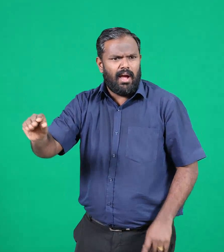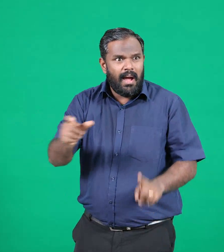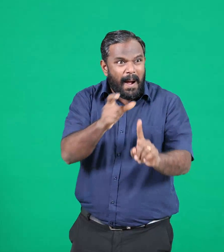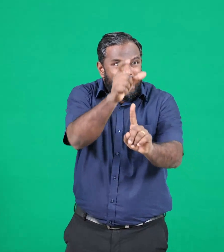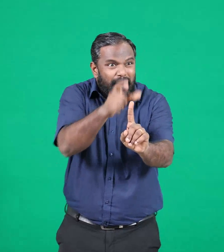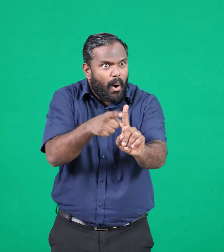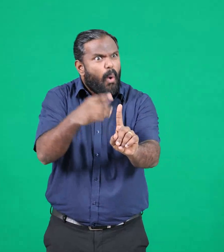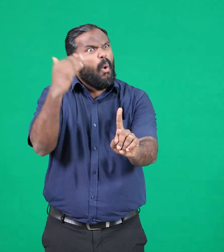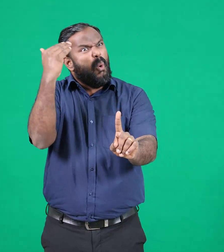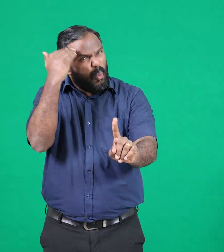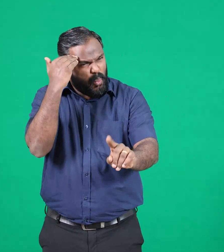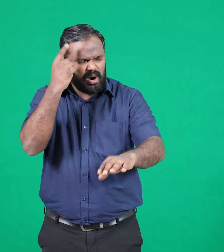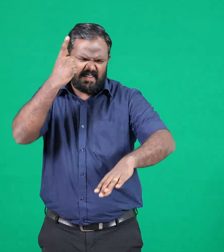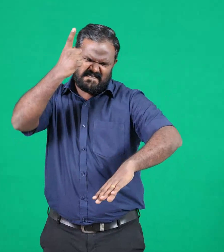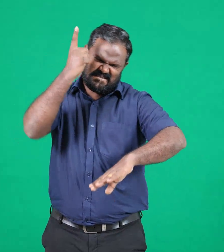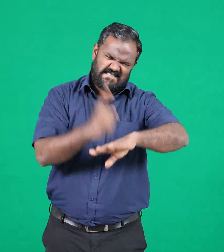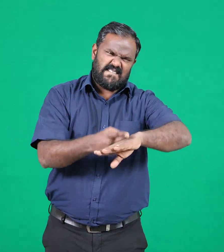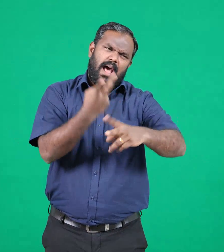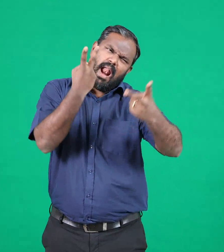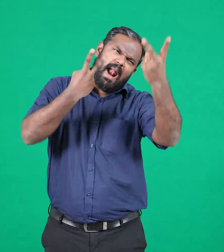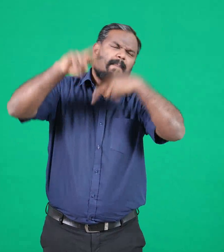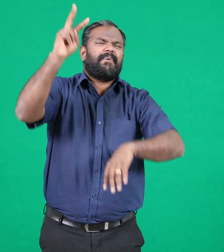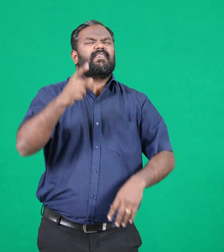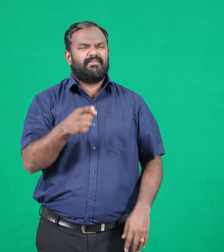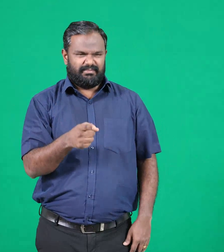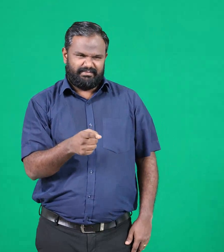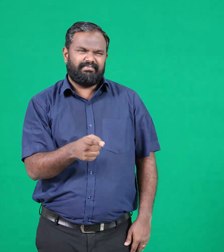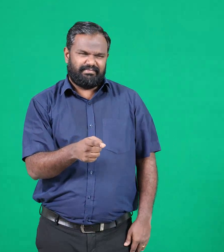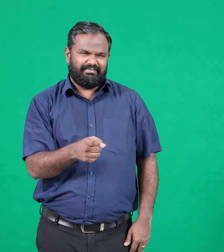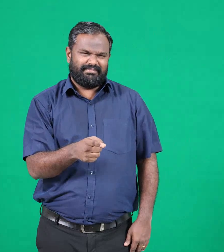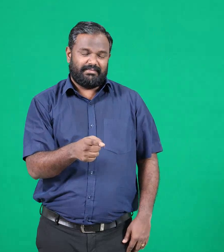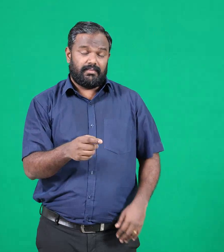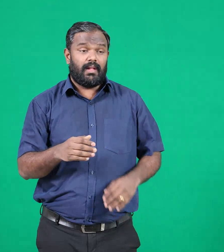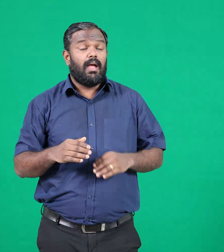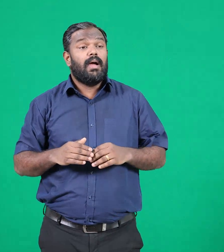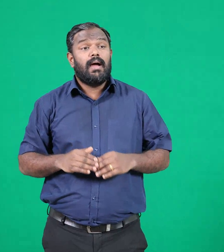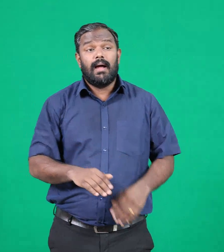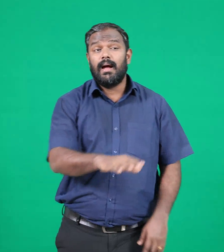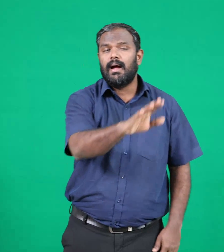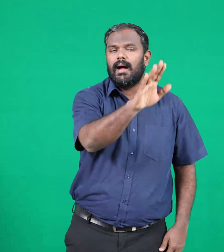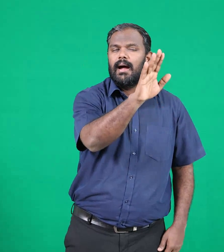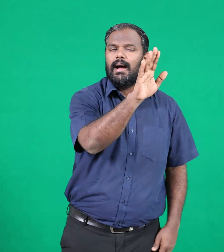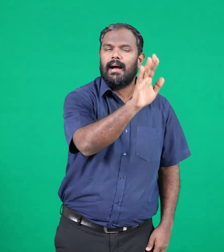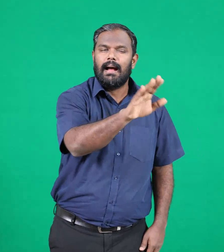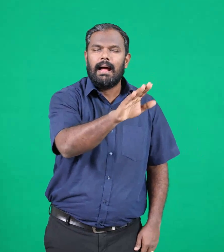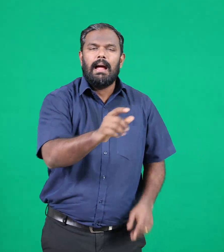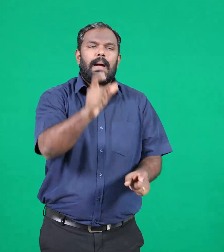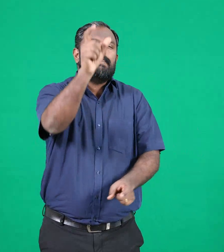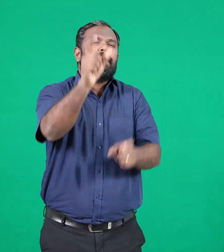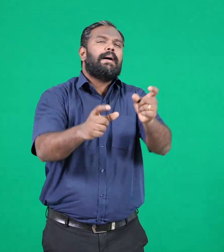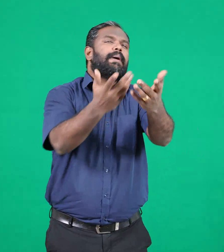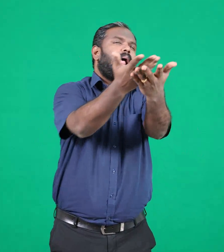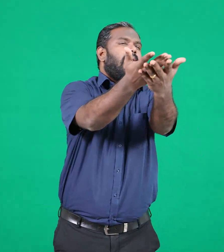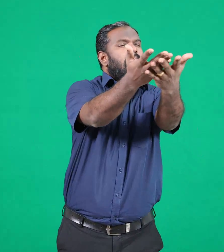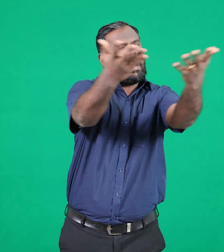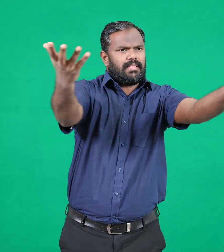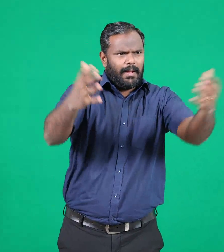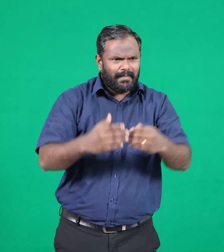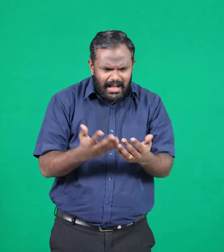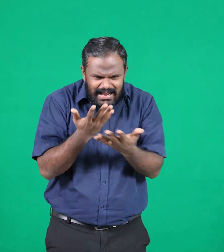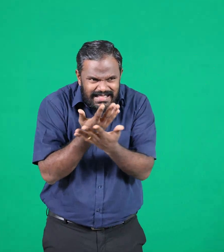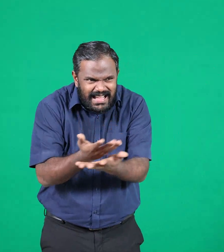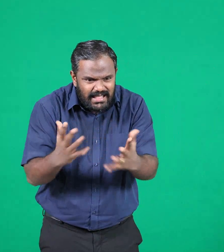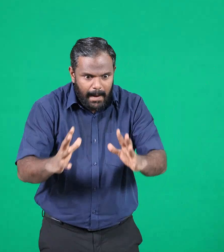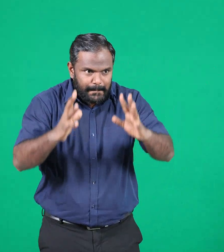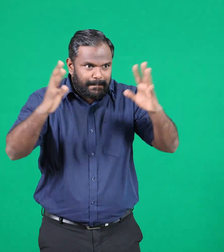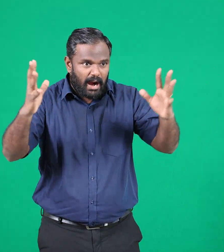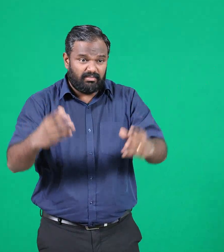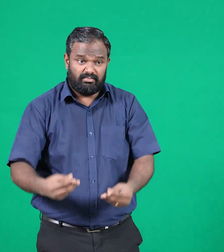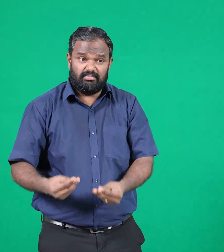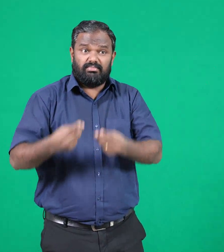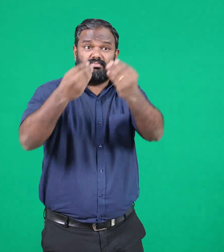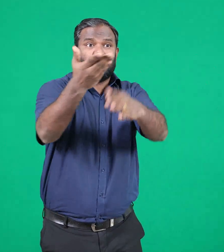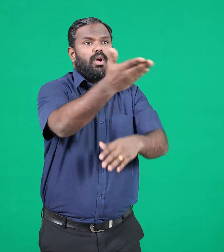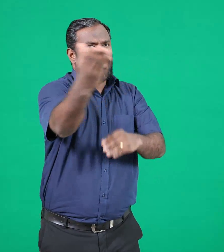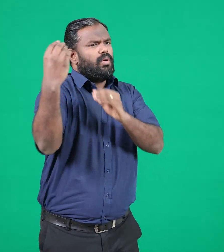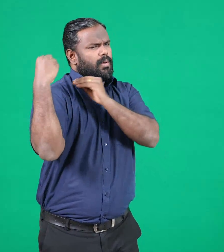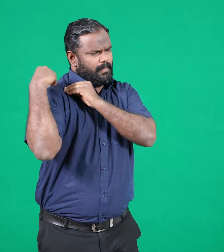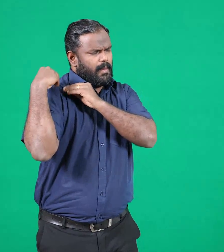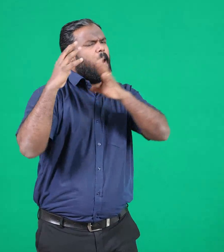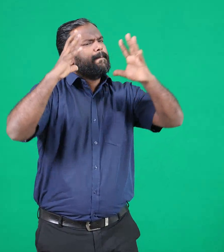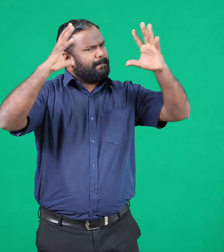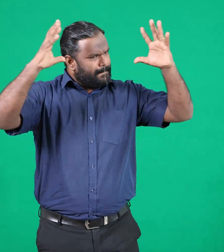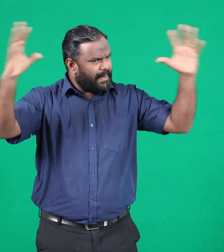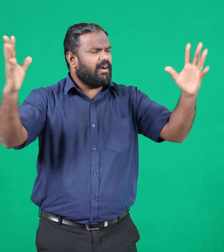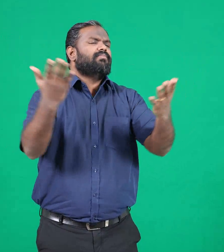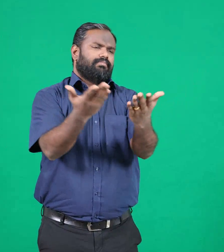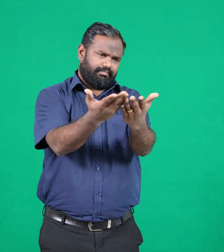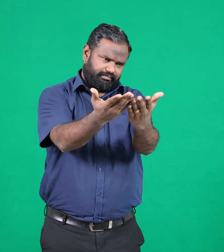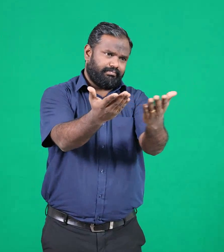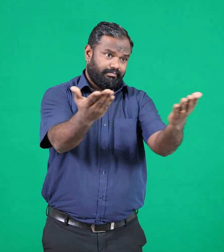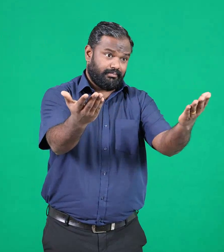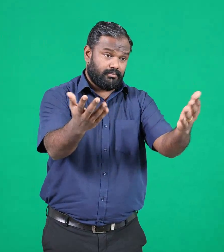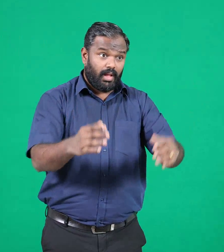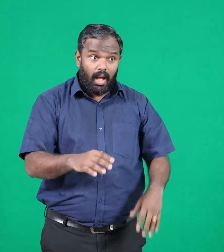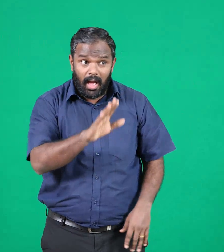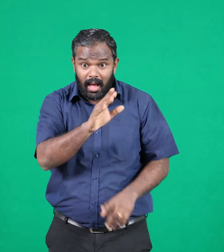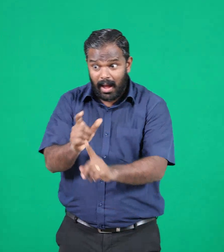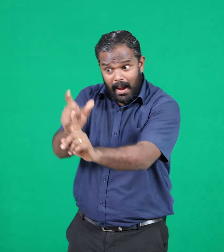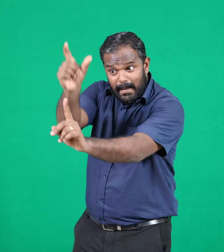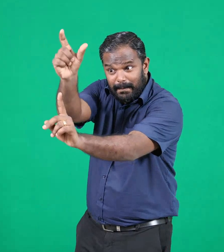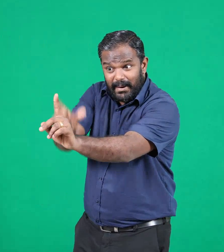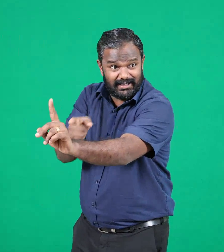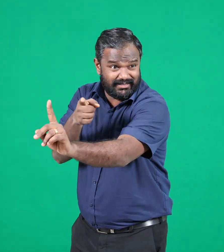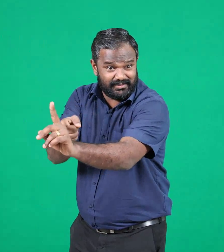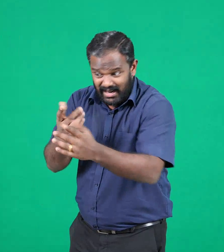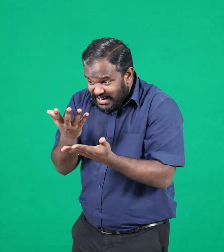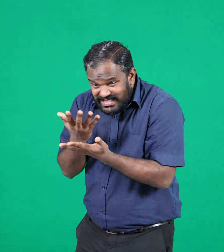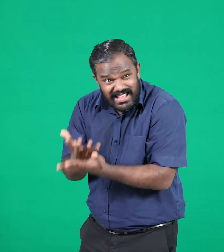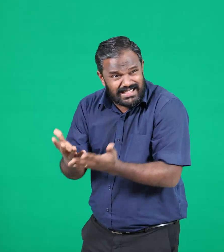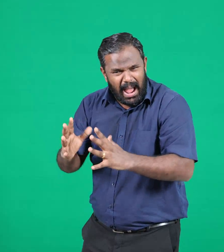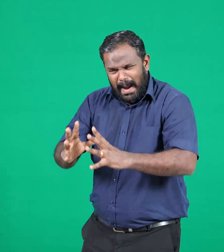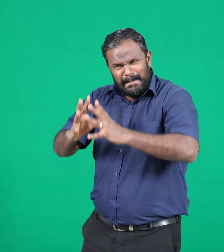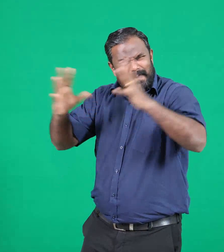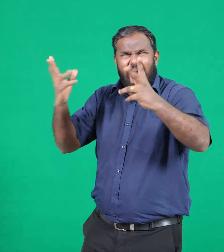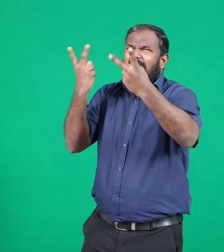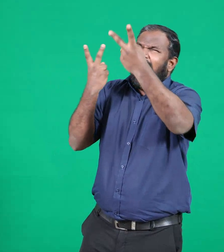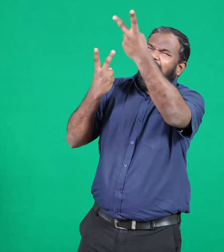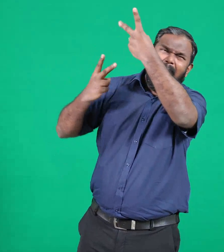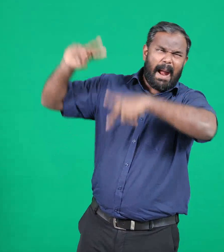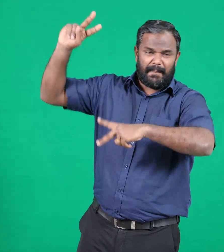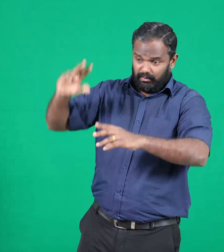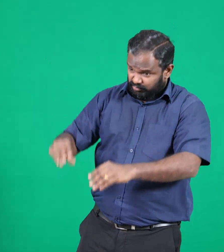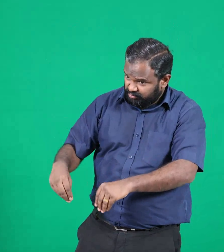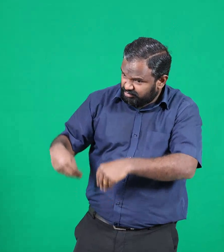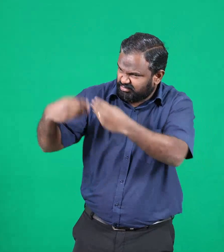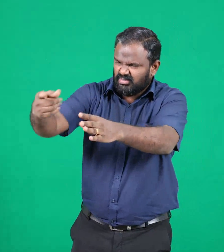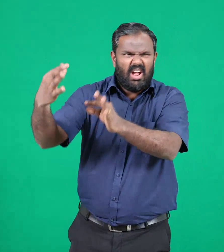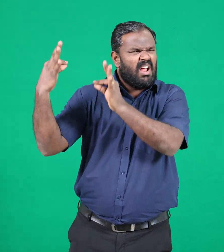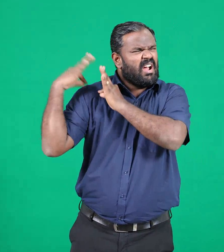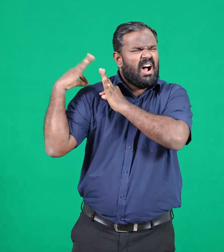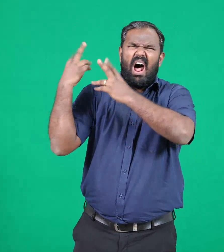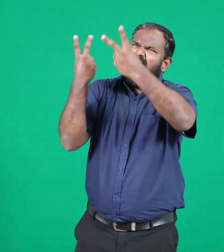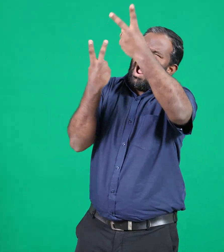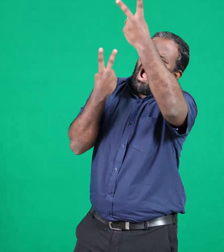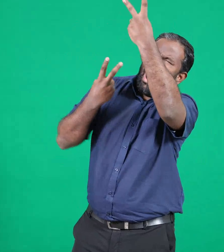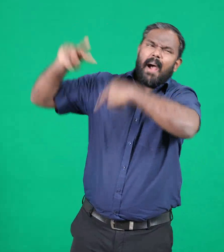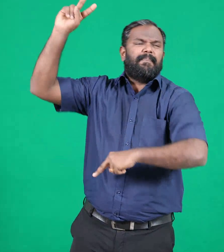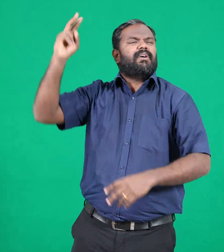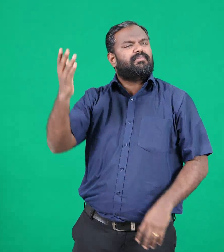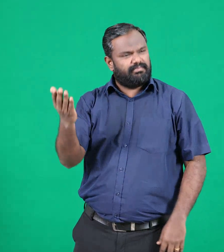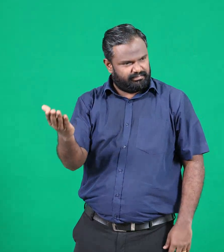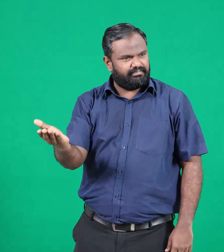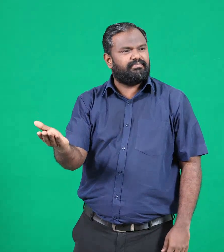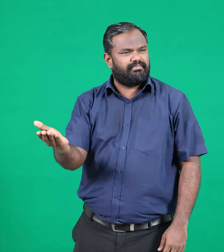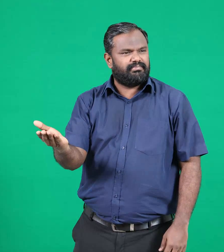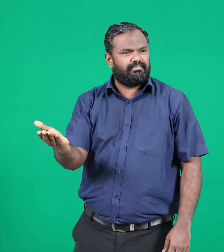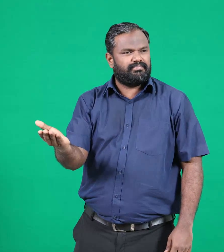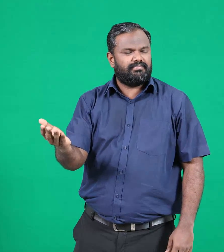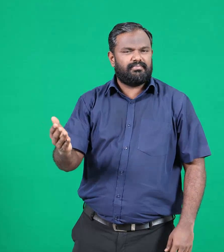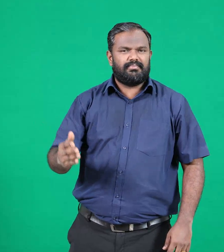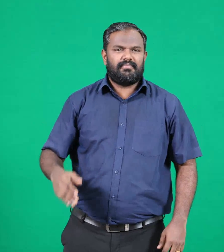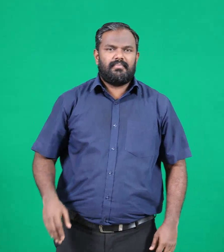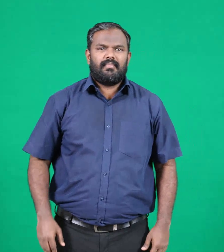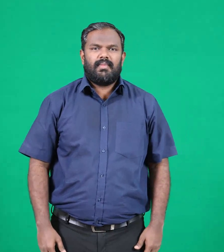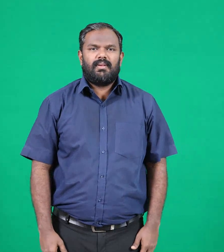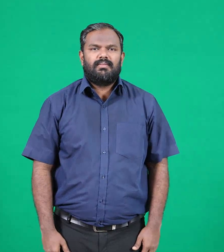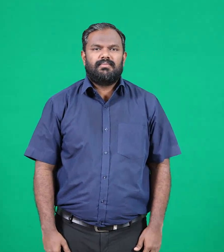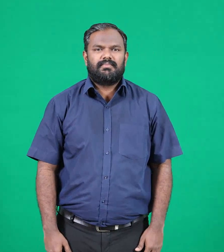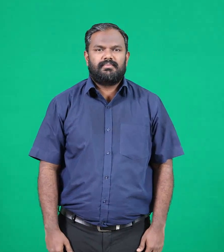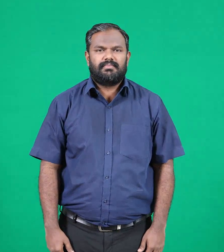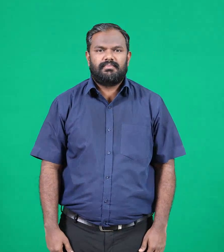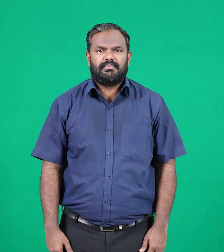From everyone who has been given much, much will be required; and from him who has been entrusted with much, even more will be demanded.